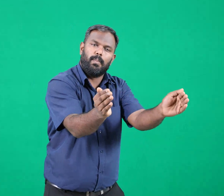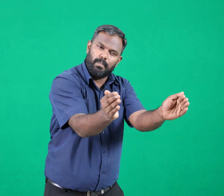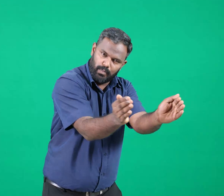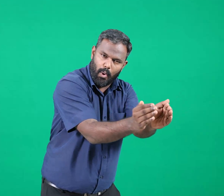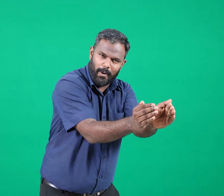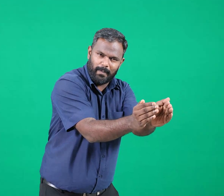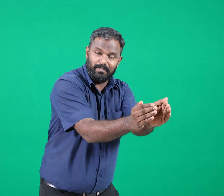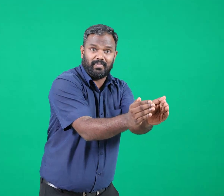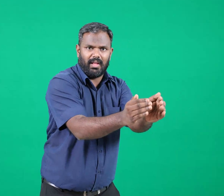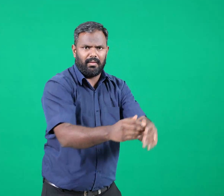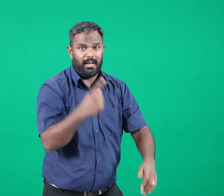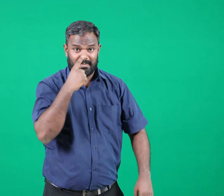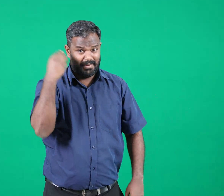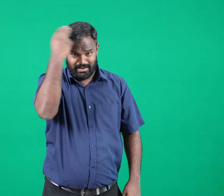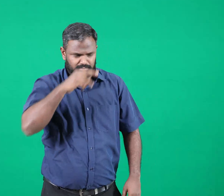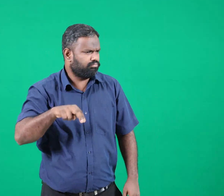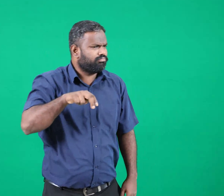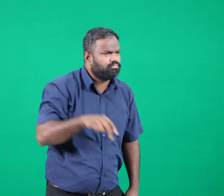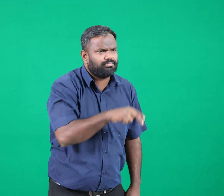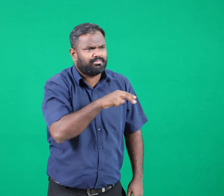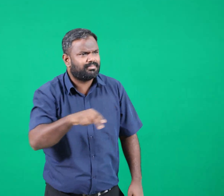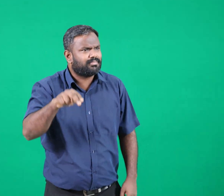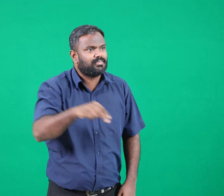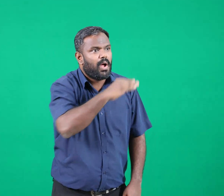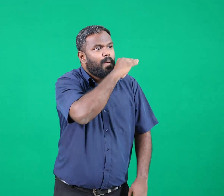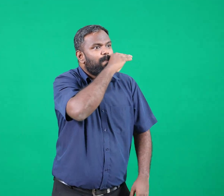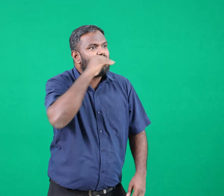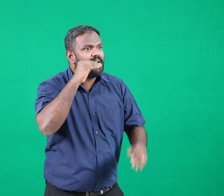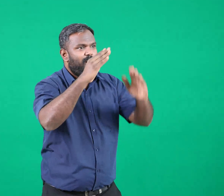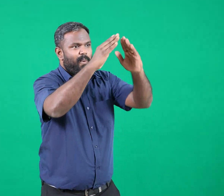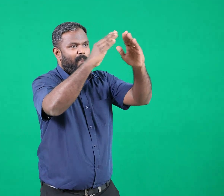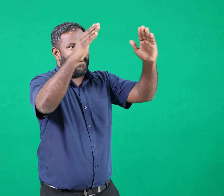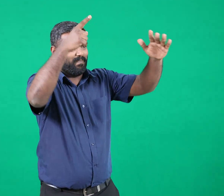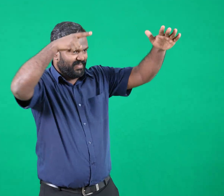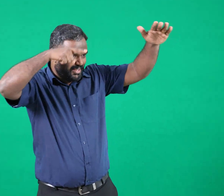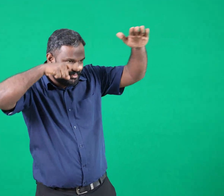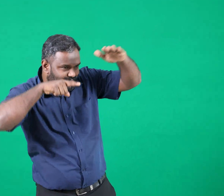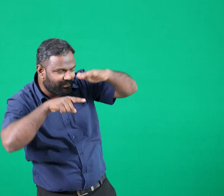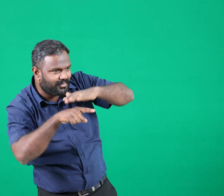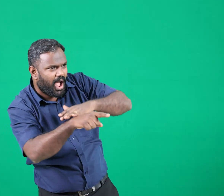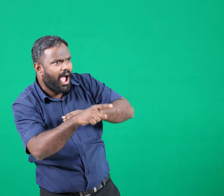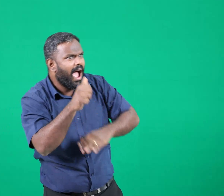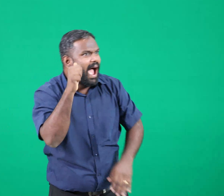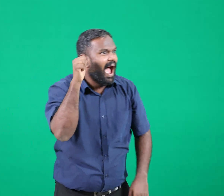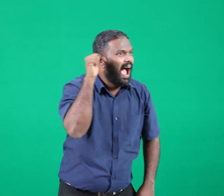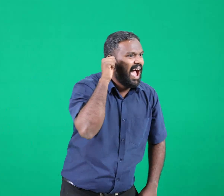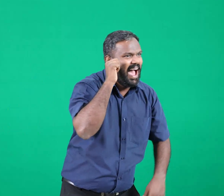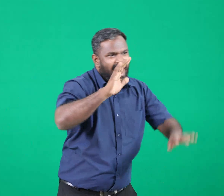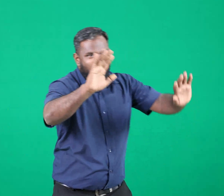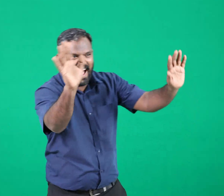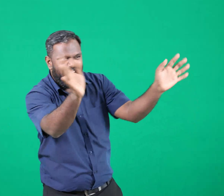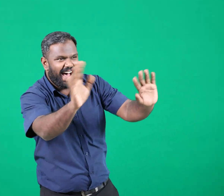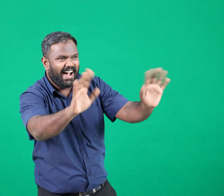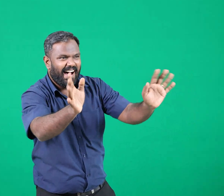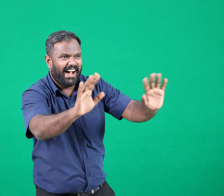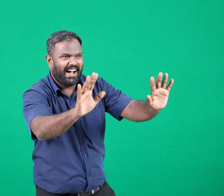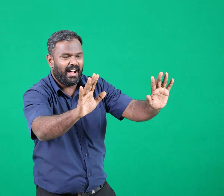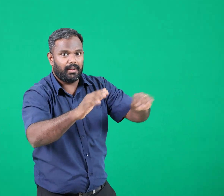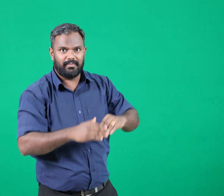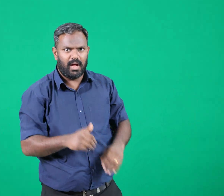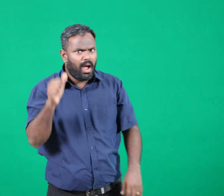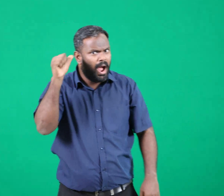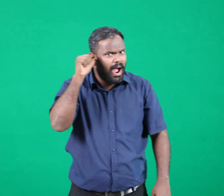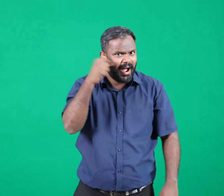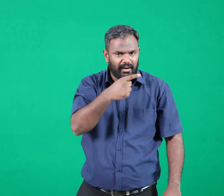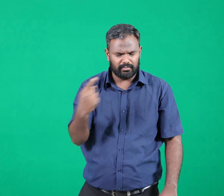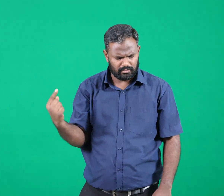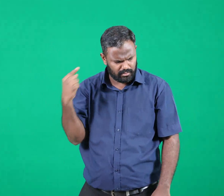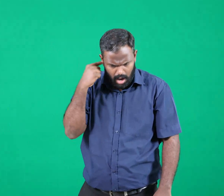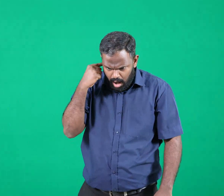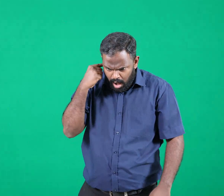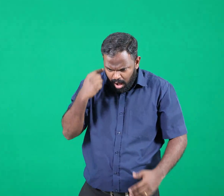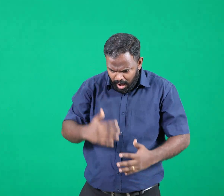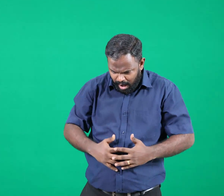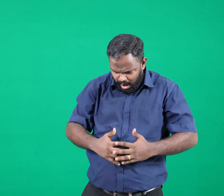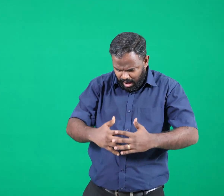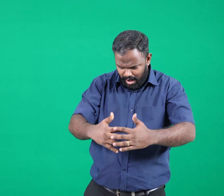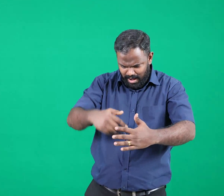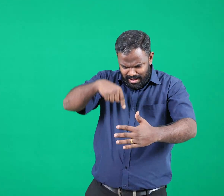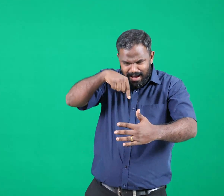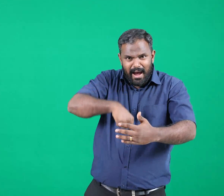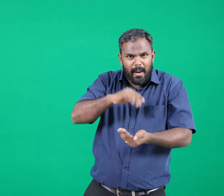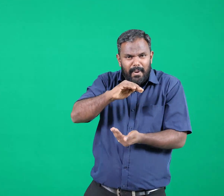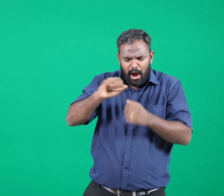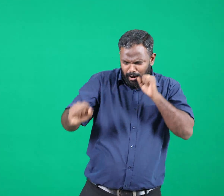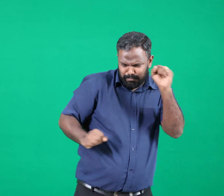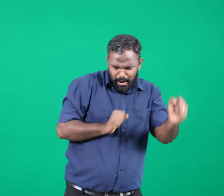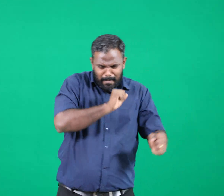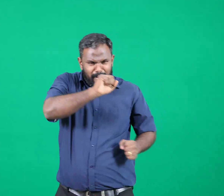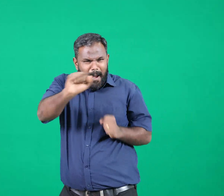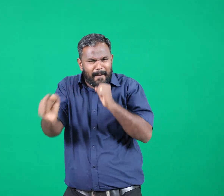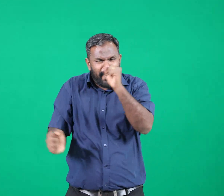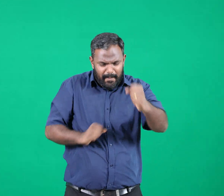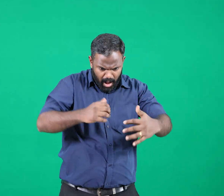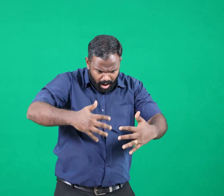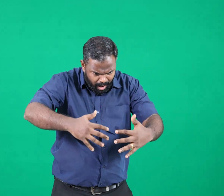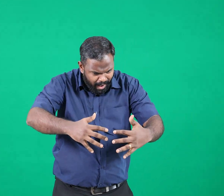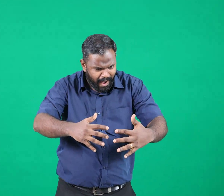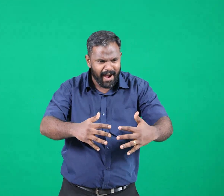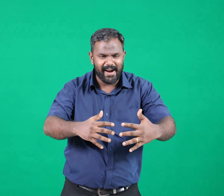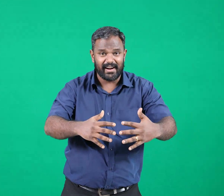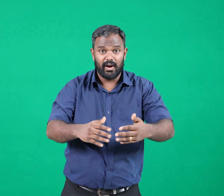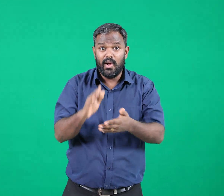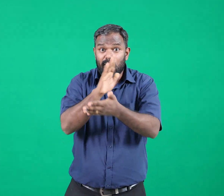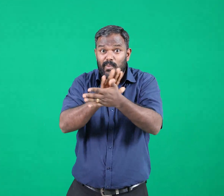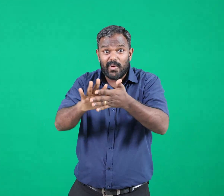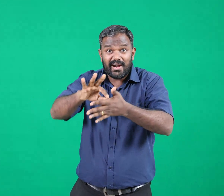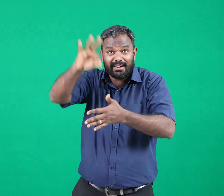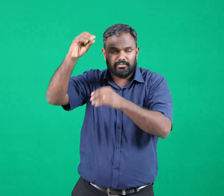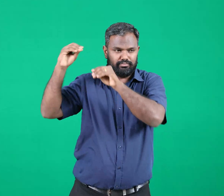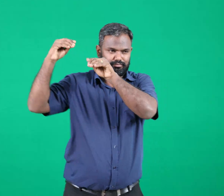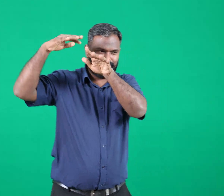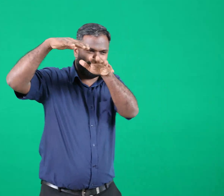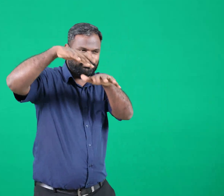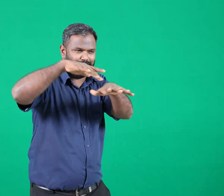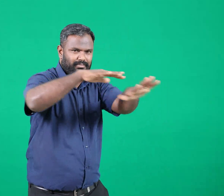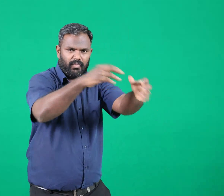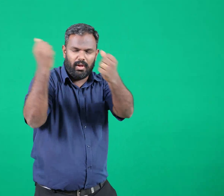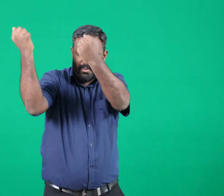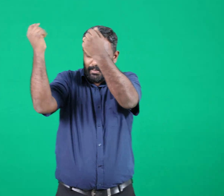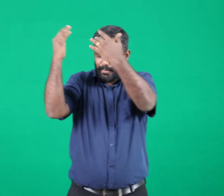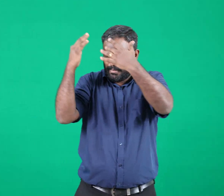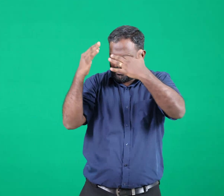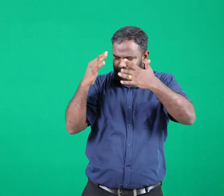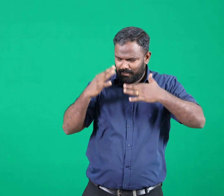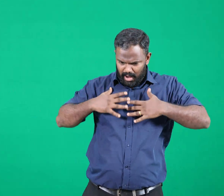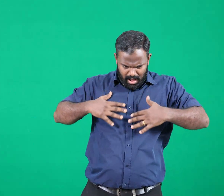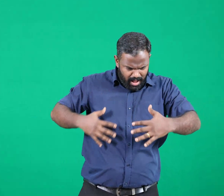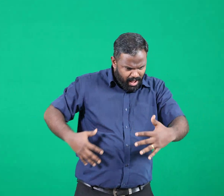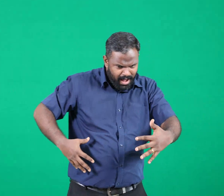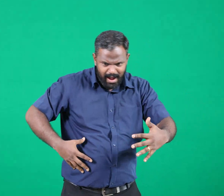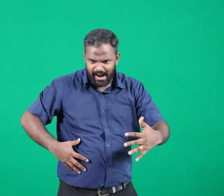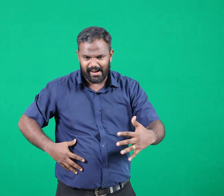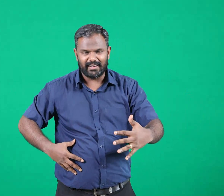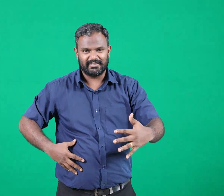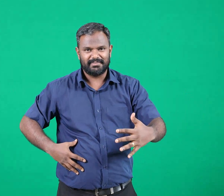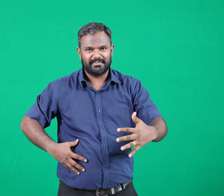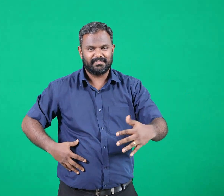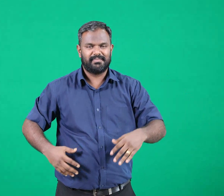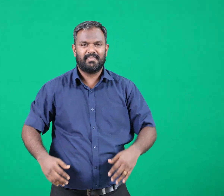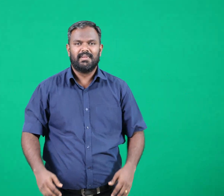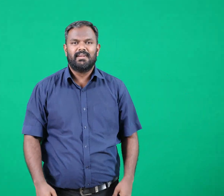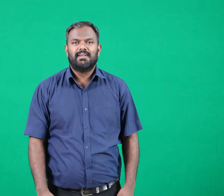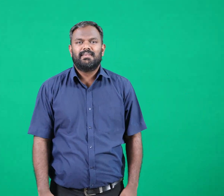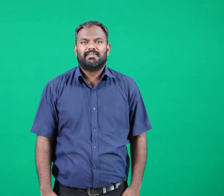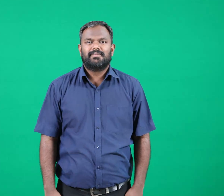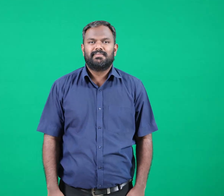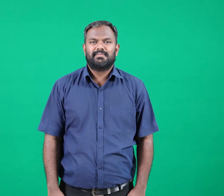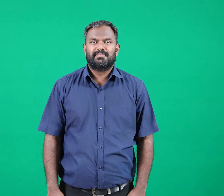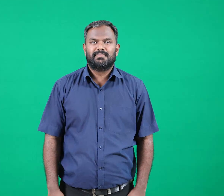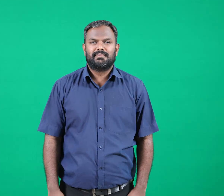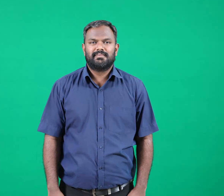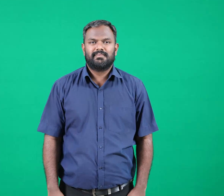When Elizabeth heard Mary's greeting, the baby leaped in her womb, and Elizabeth was filled with the Holy Spirit.